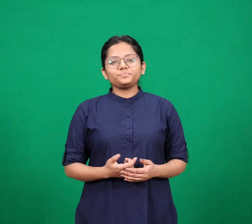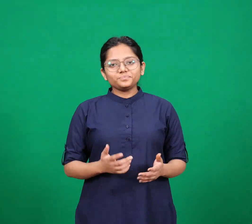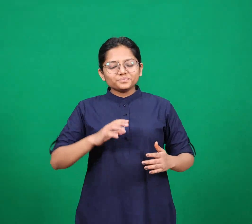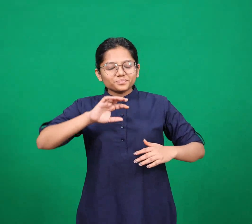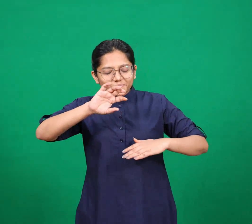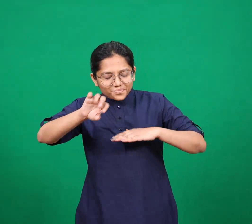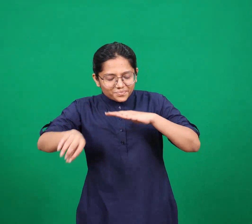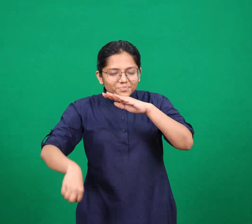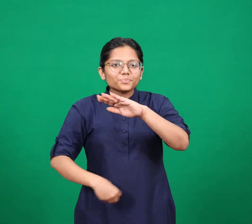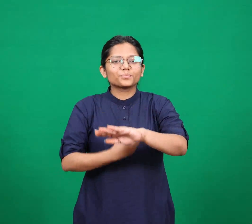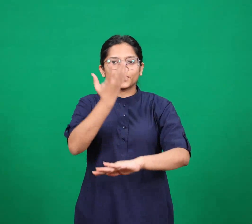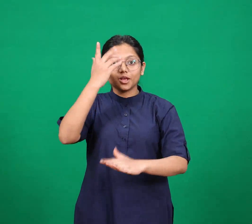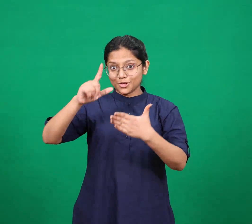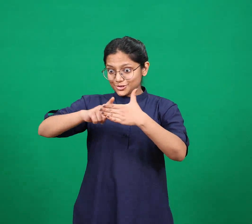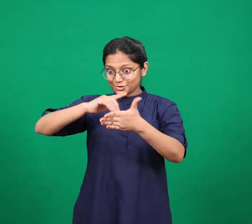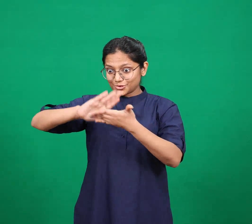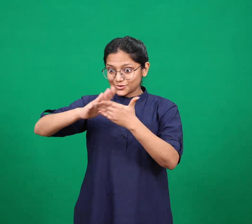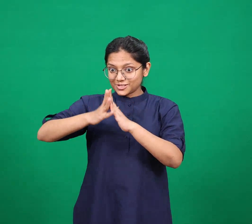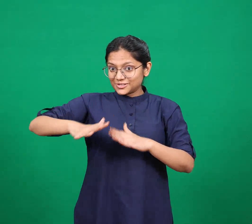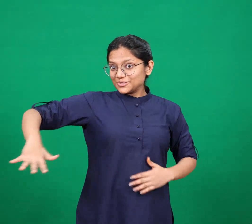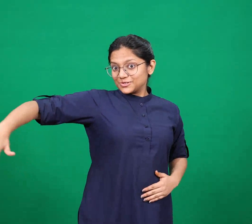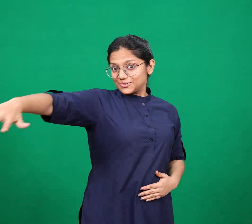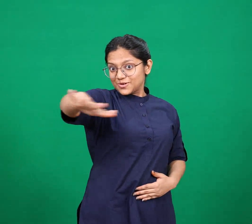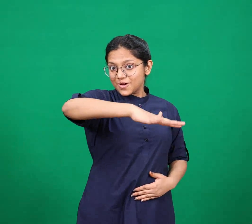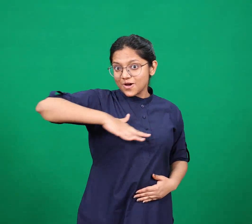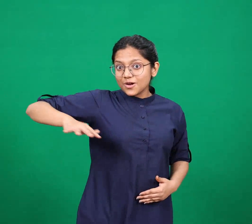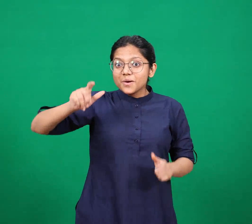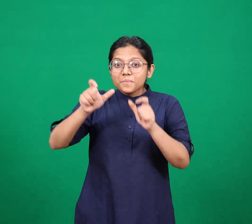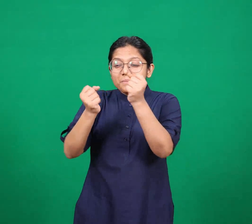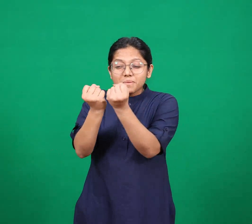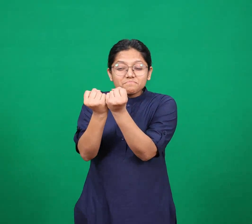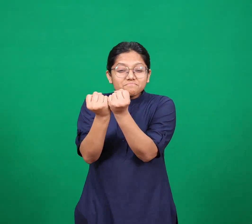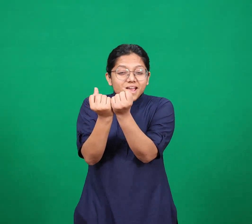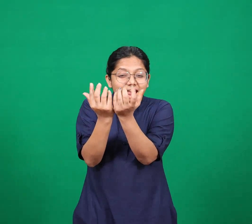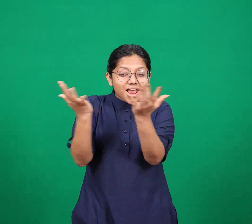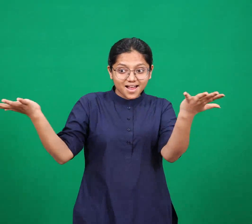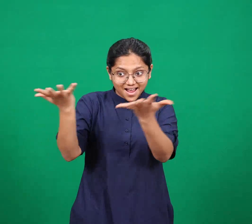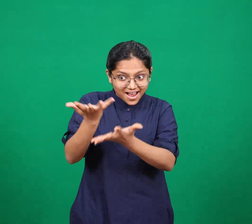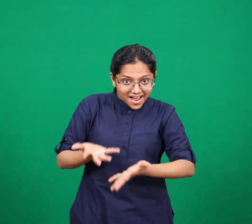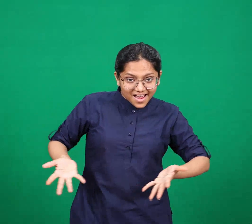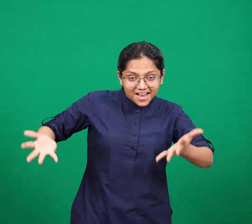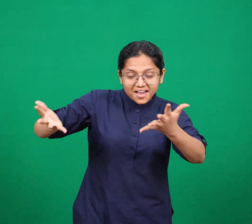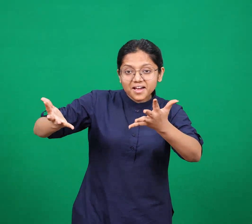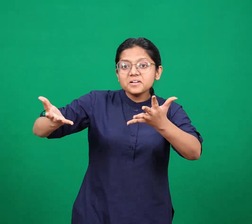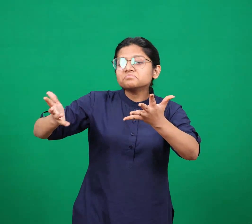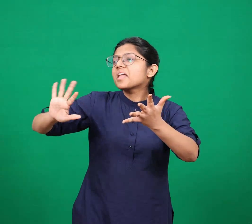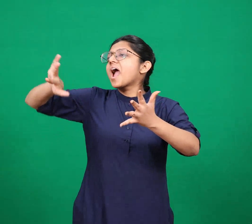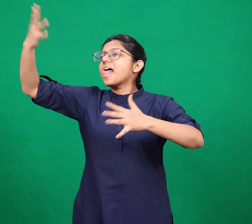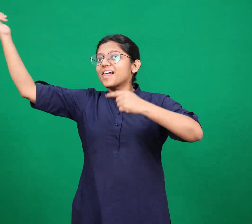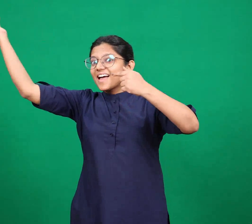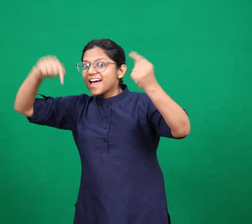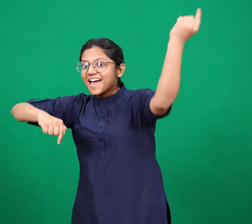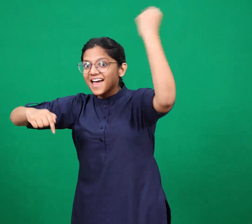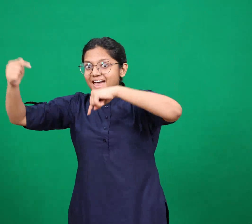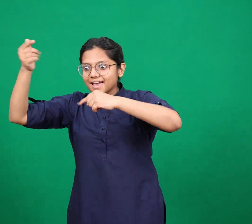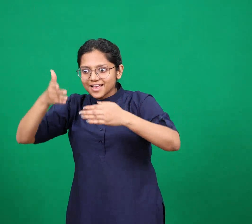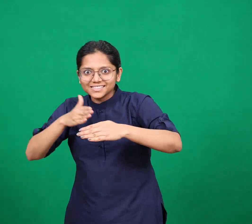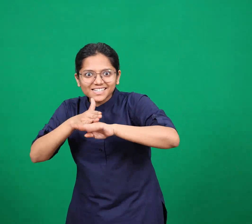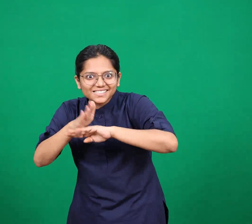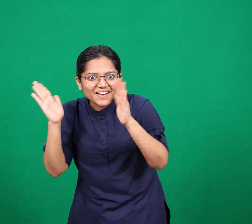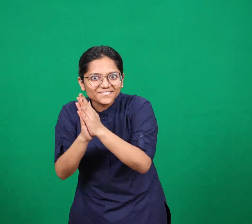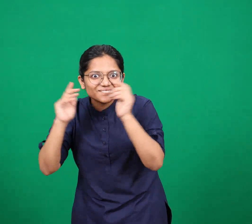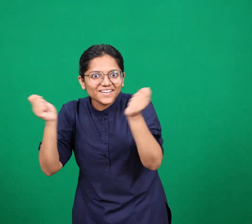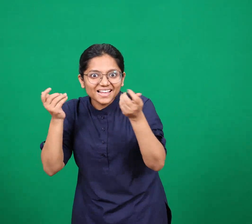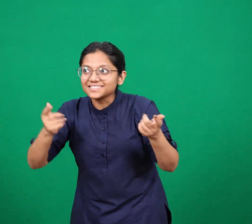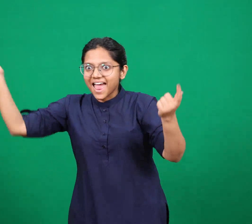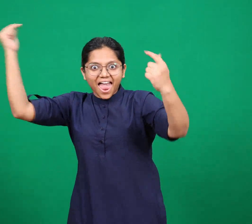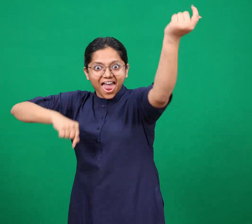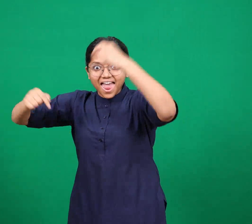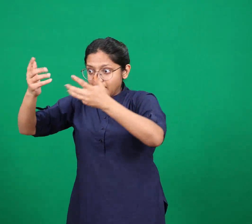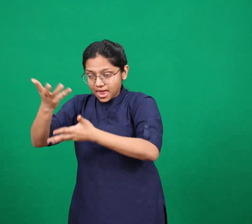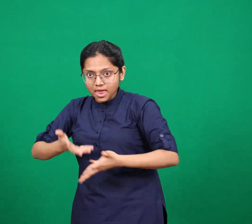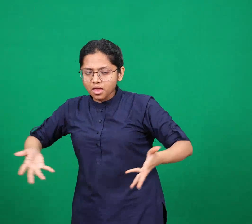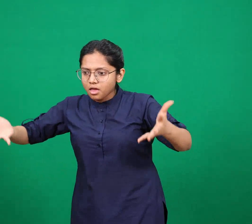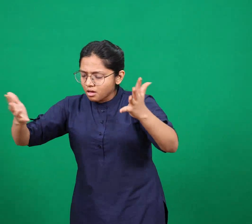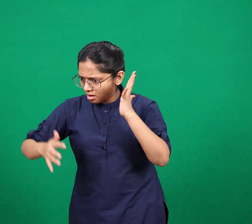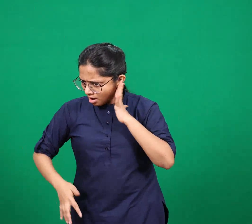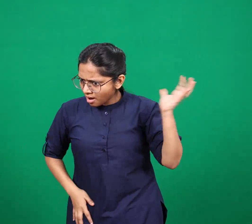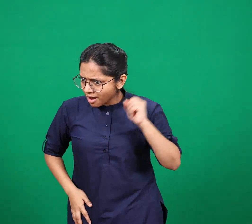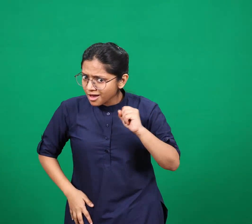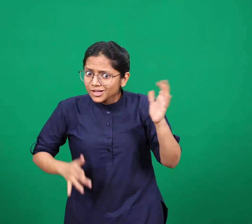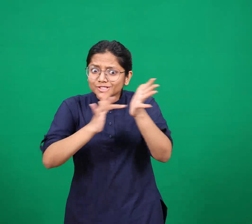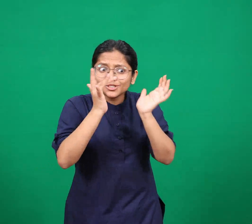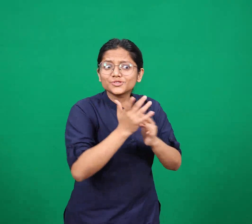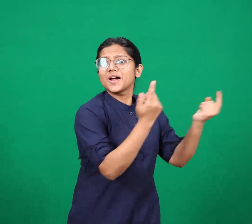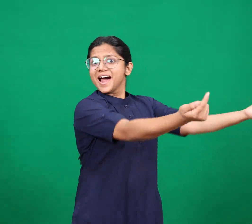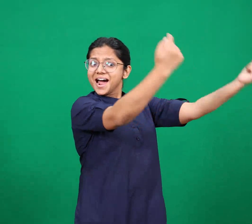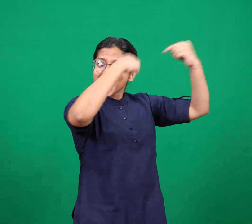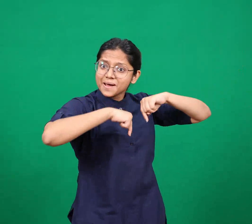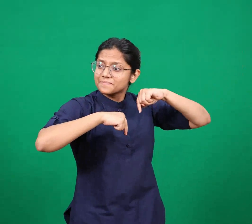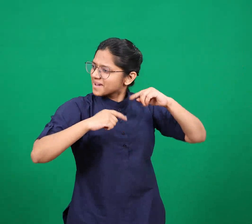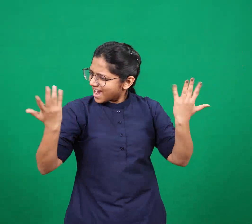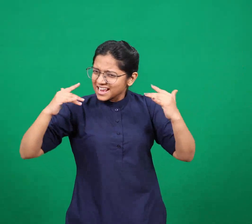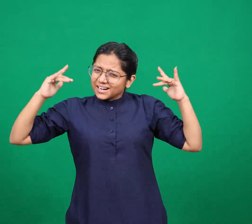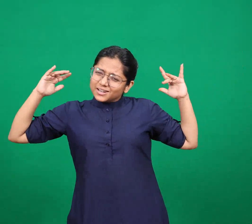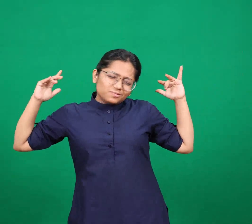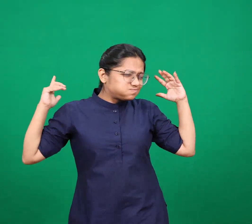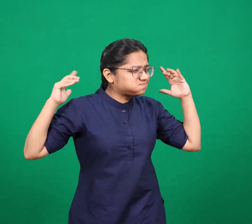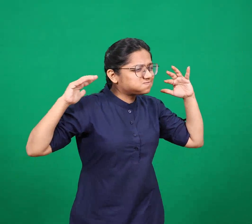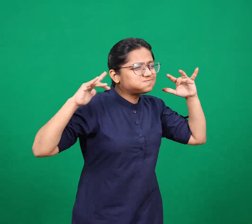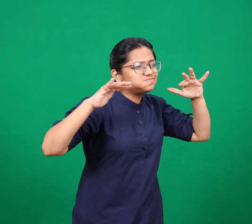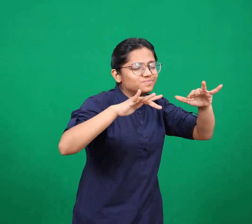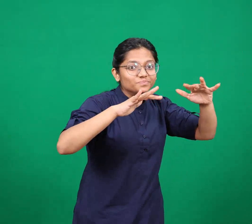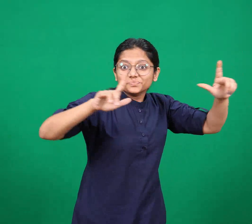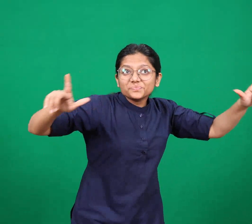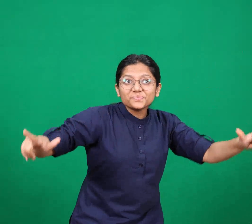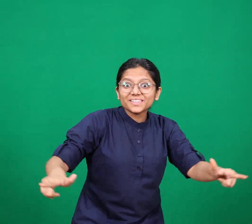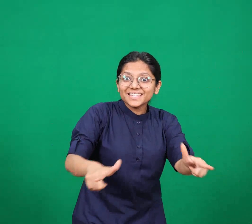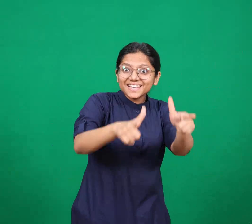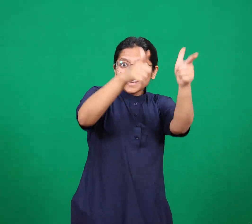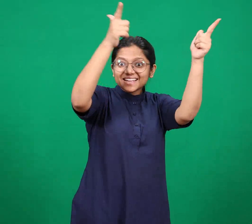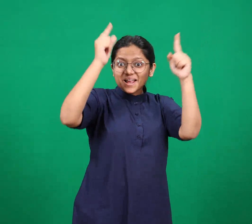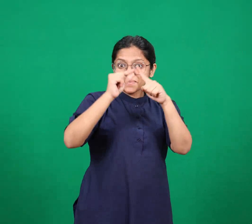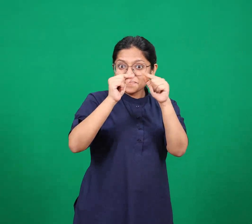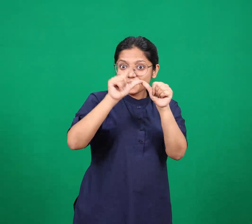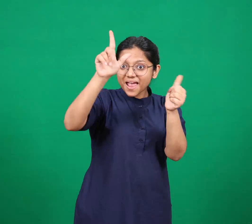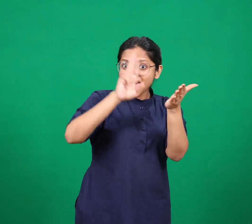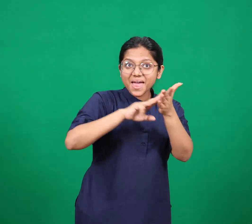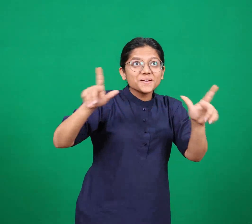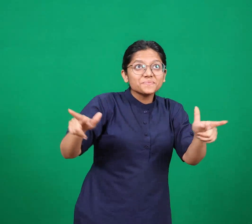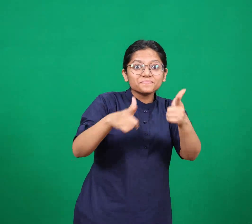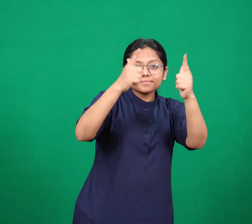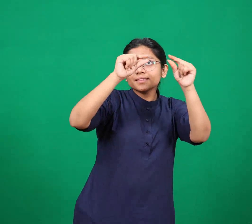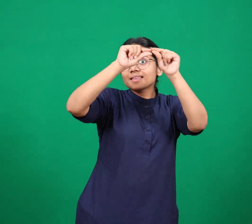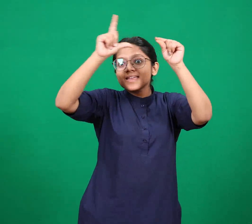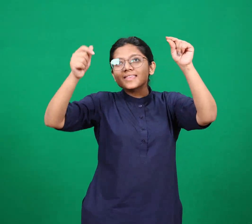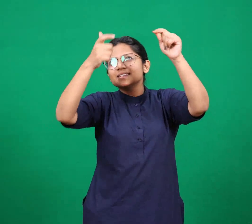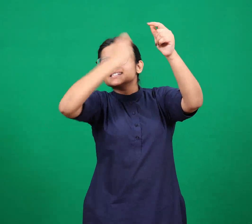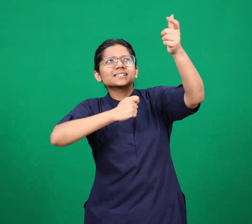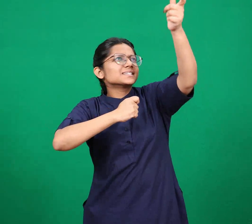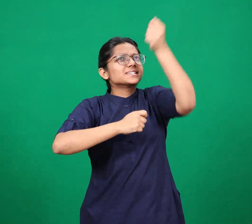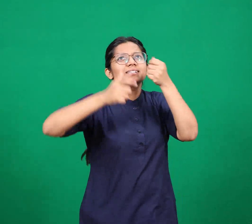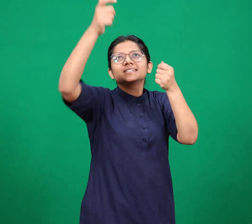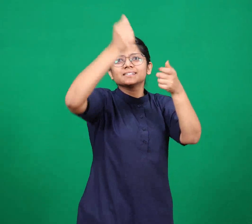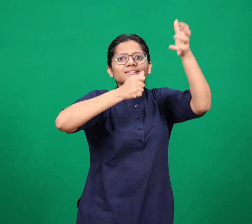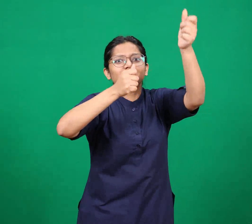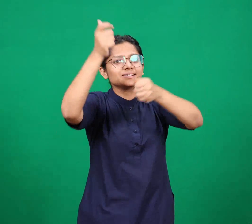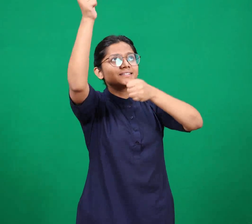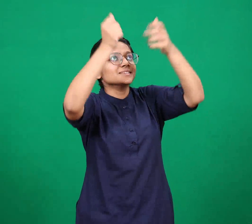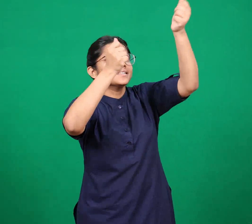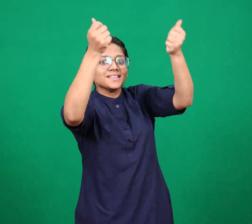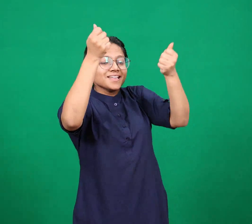The next day the great crowd that had come to the feast heard that Jesus was coming to Jerusalem.